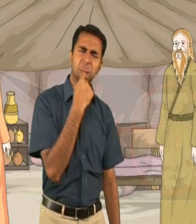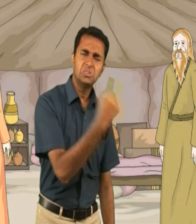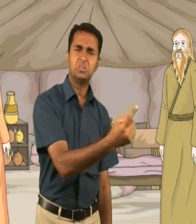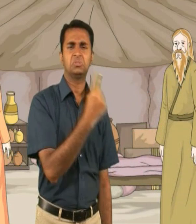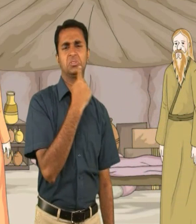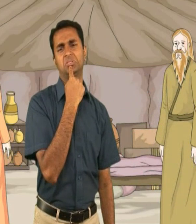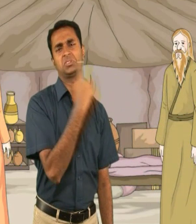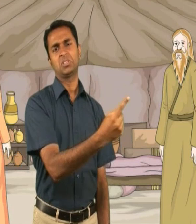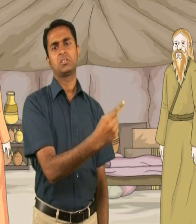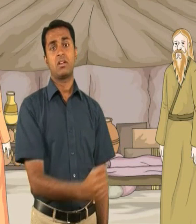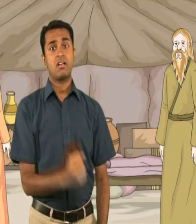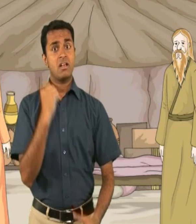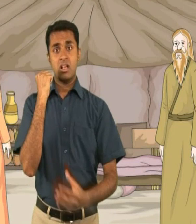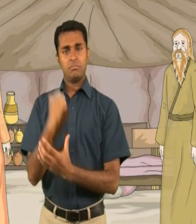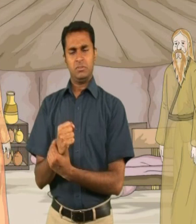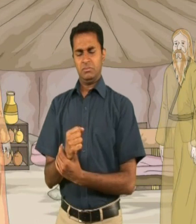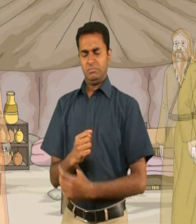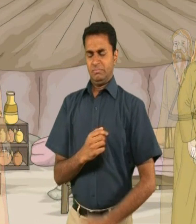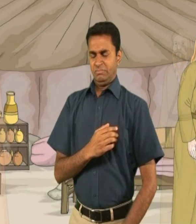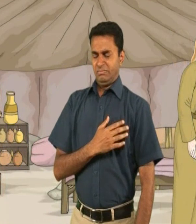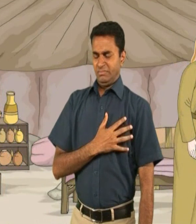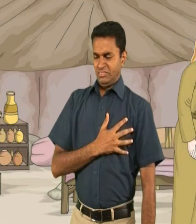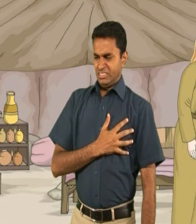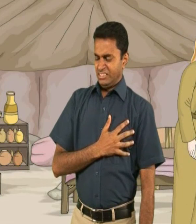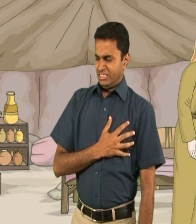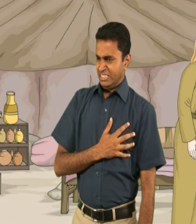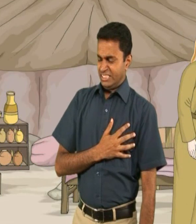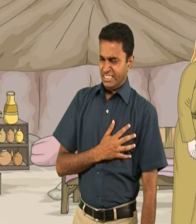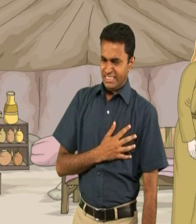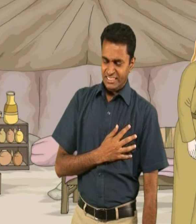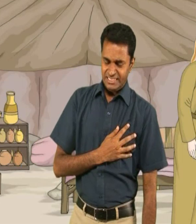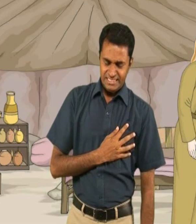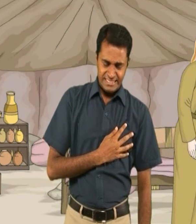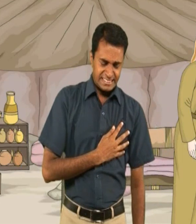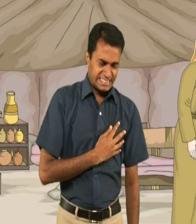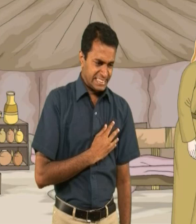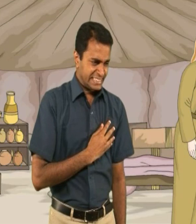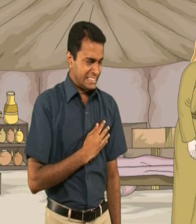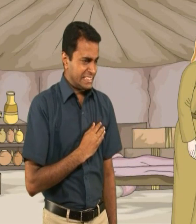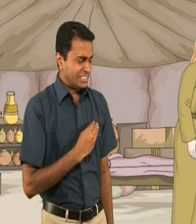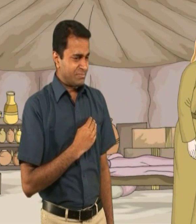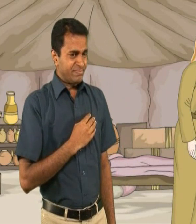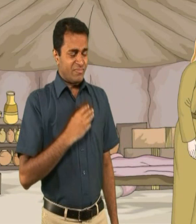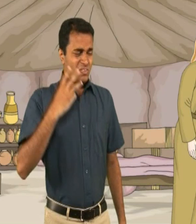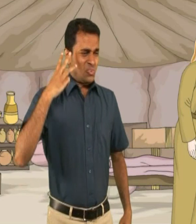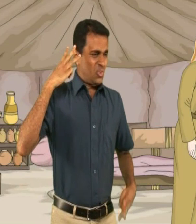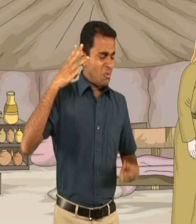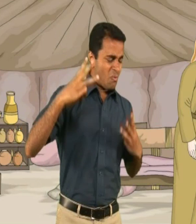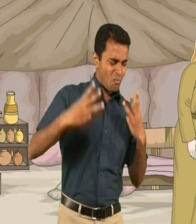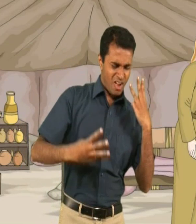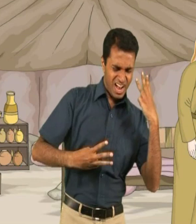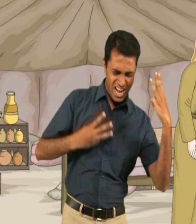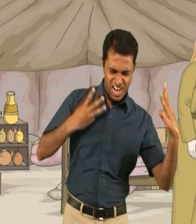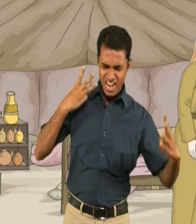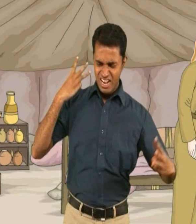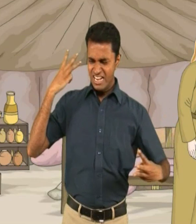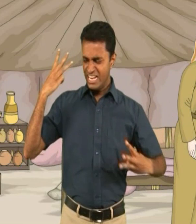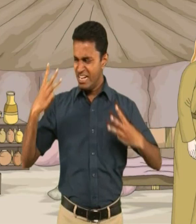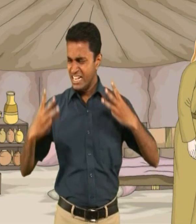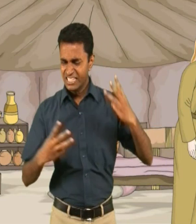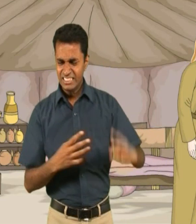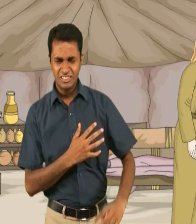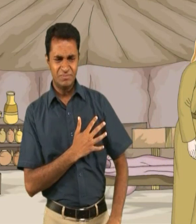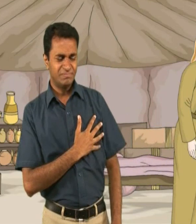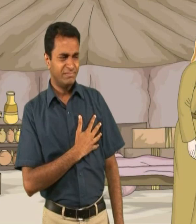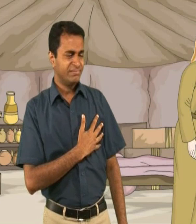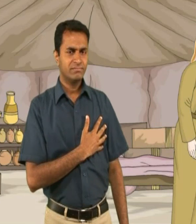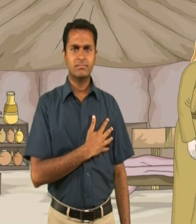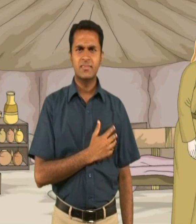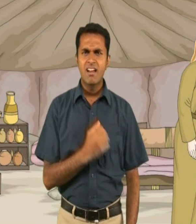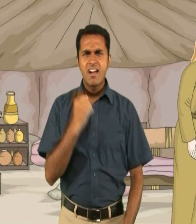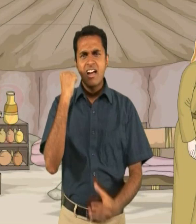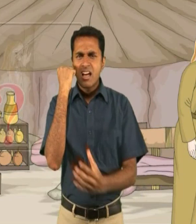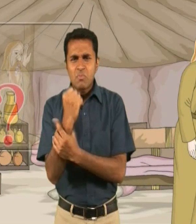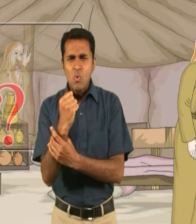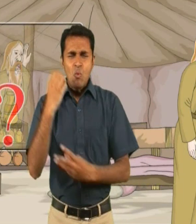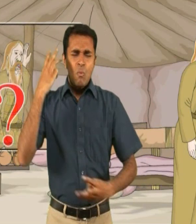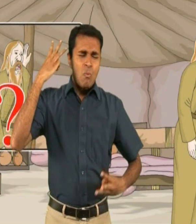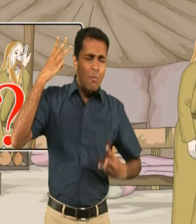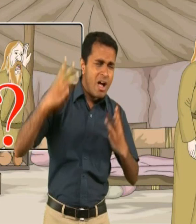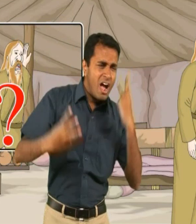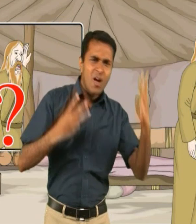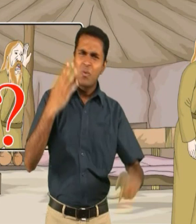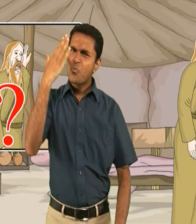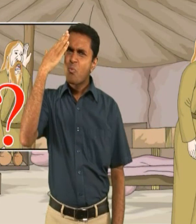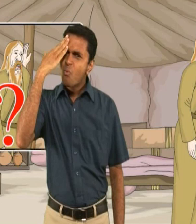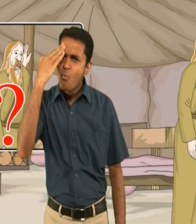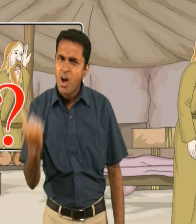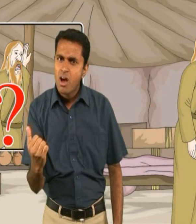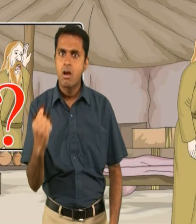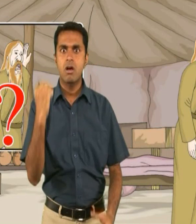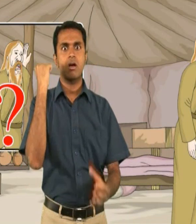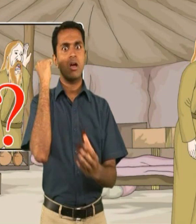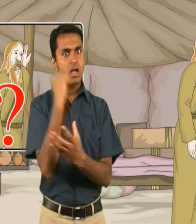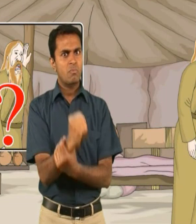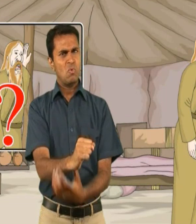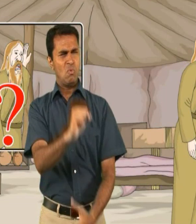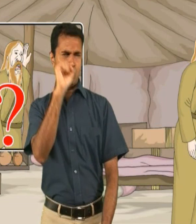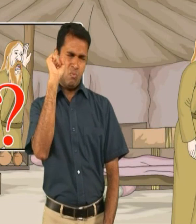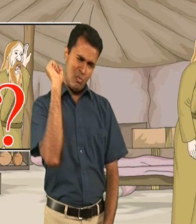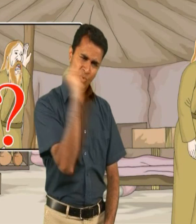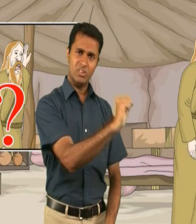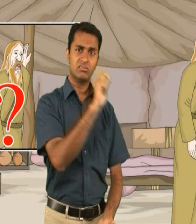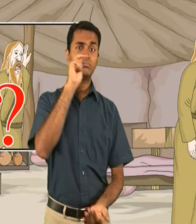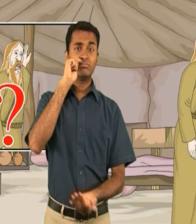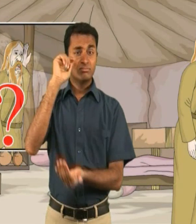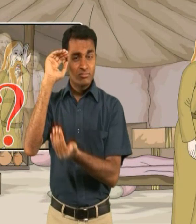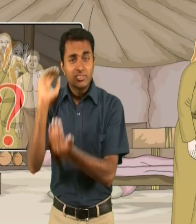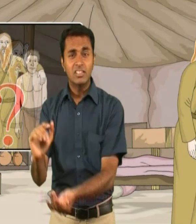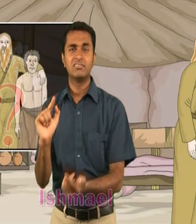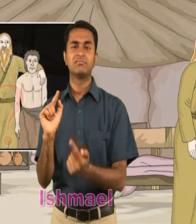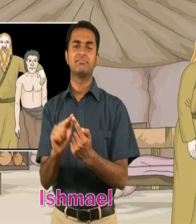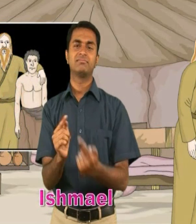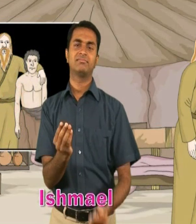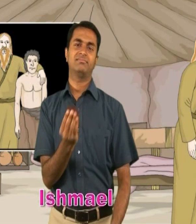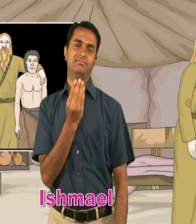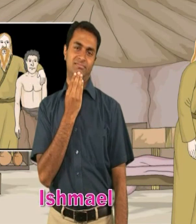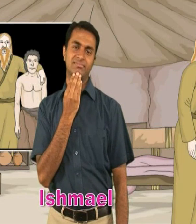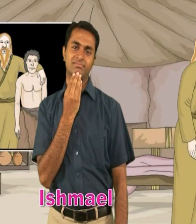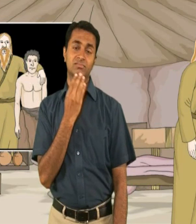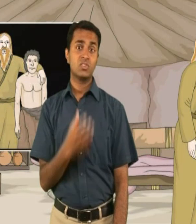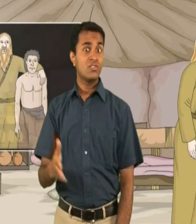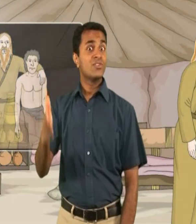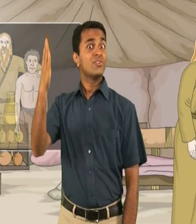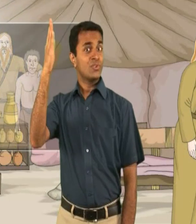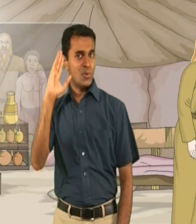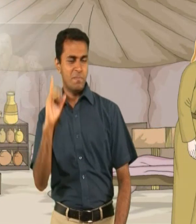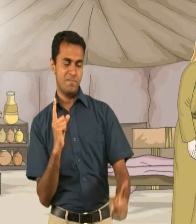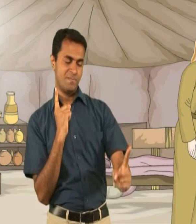Now this matter distressed Abraham greatly because it concerned his son Ishmael.